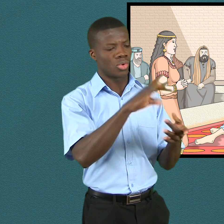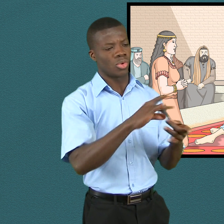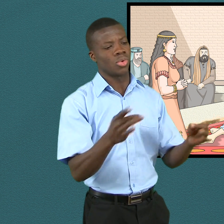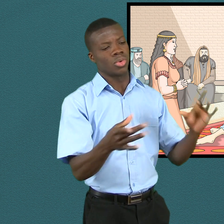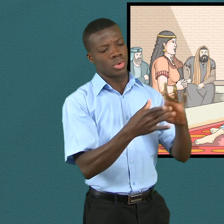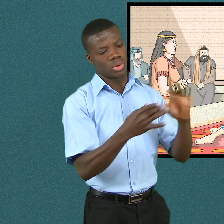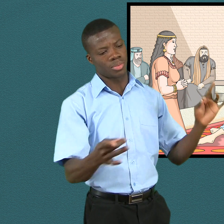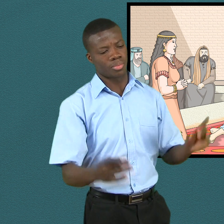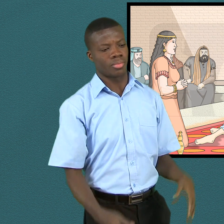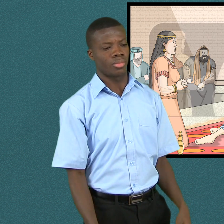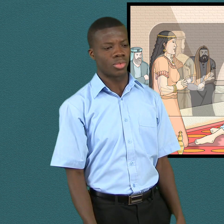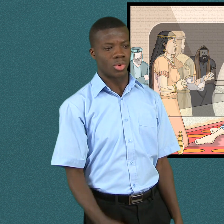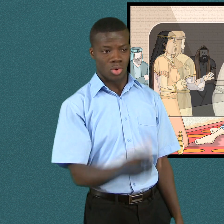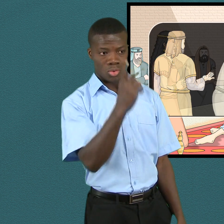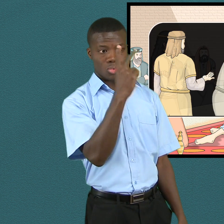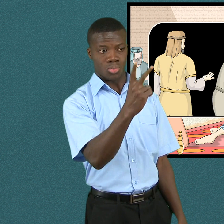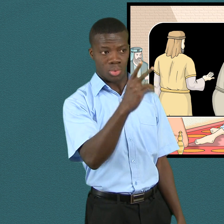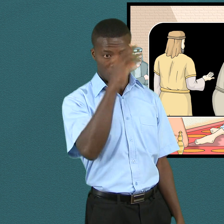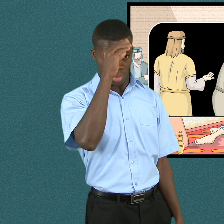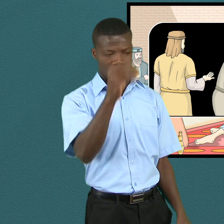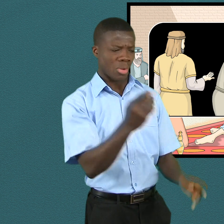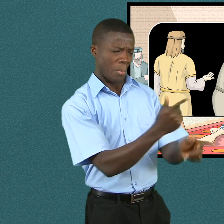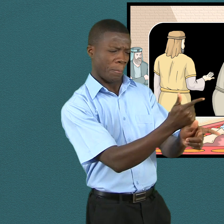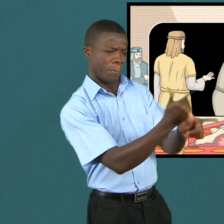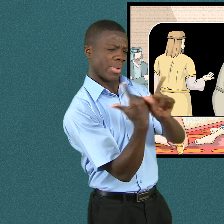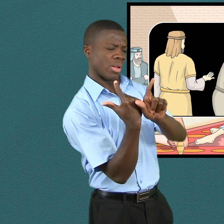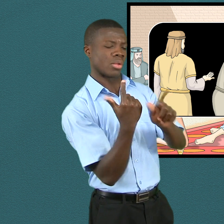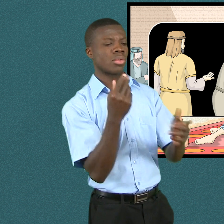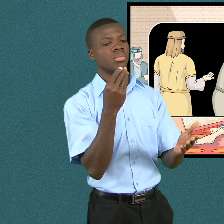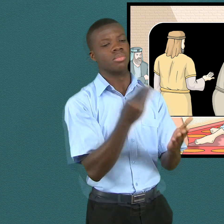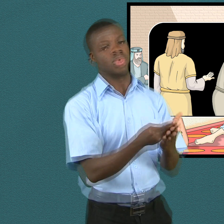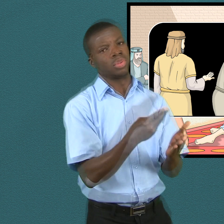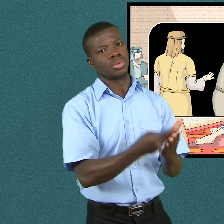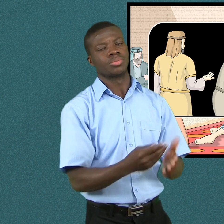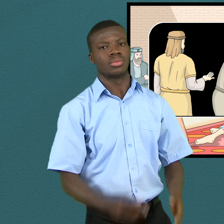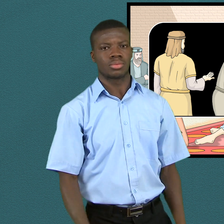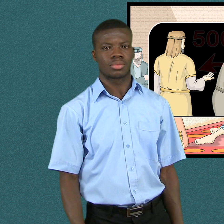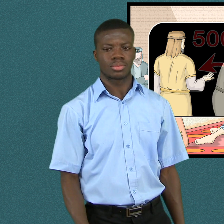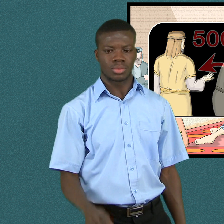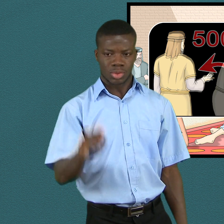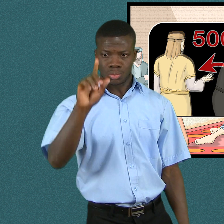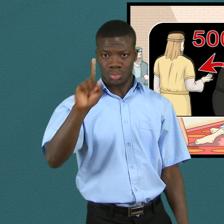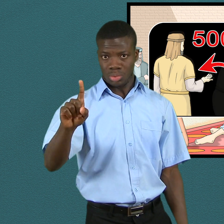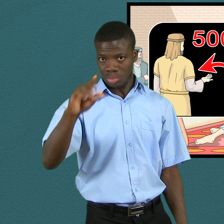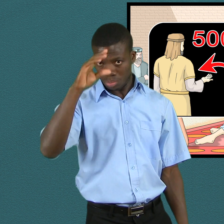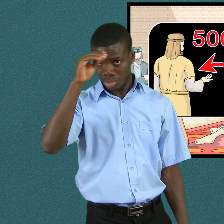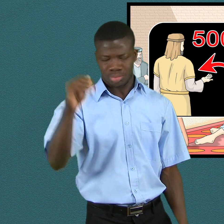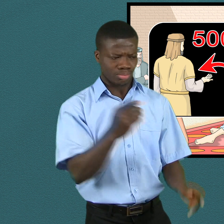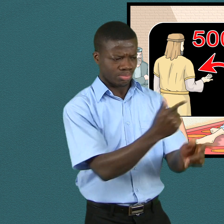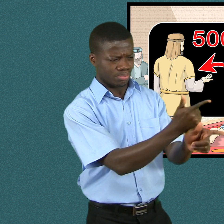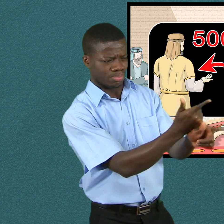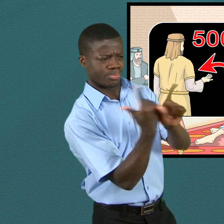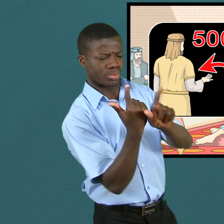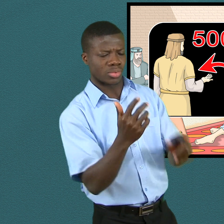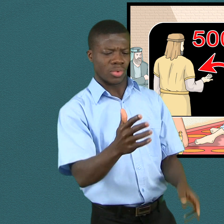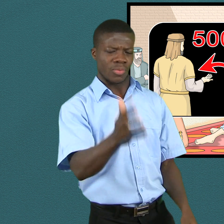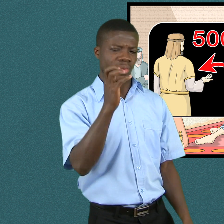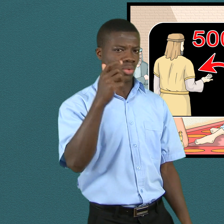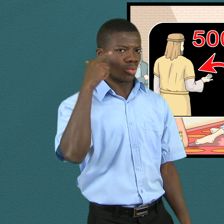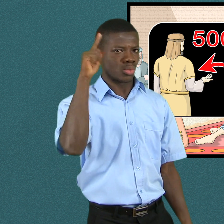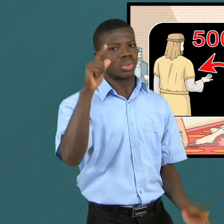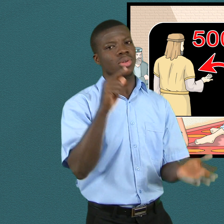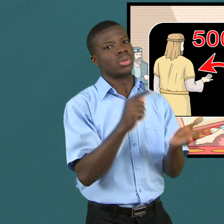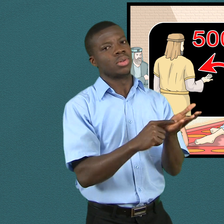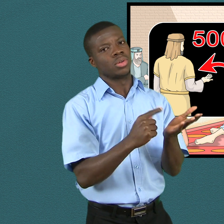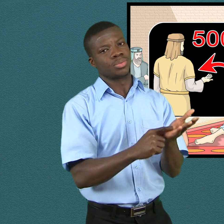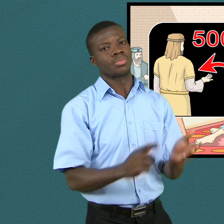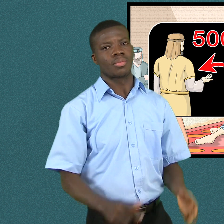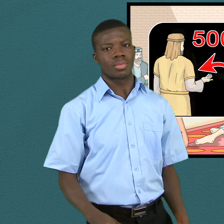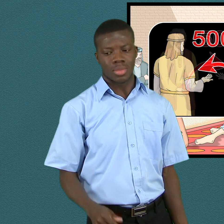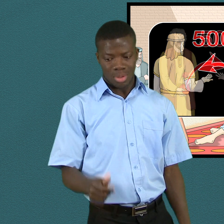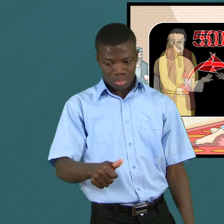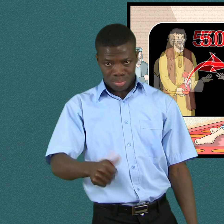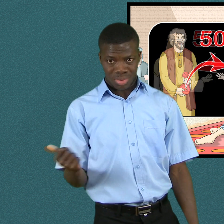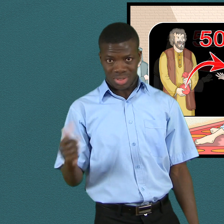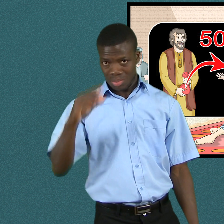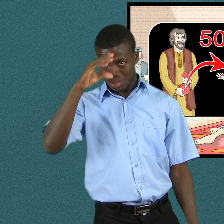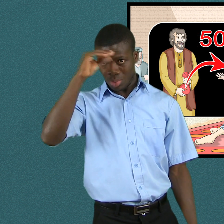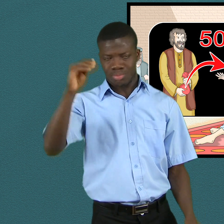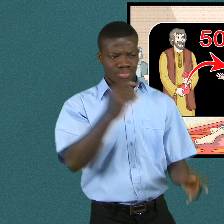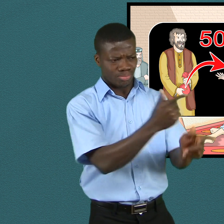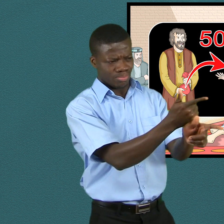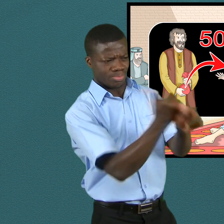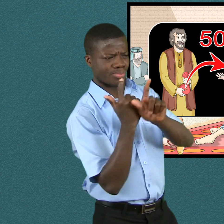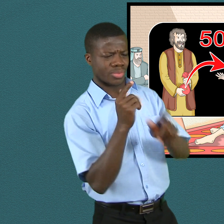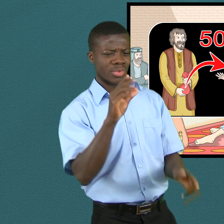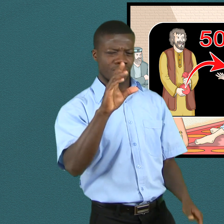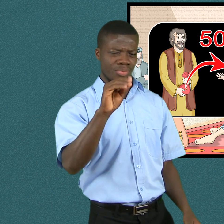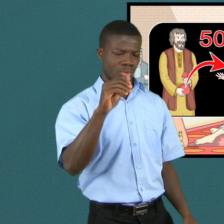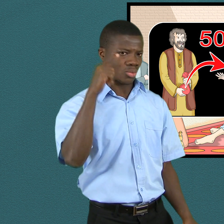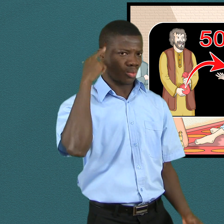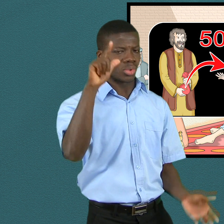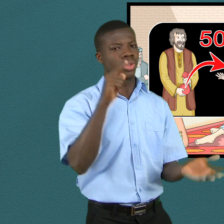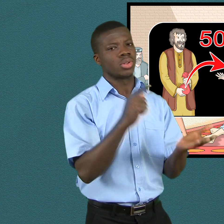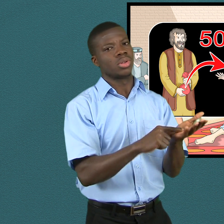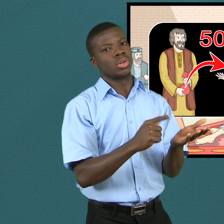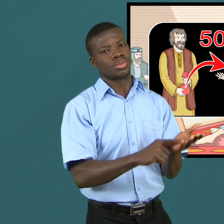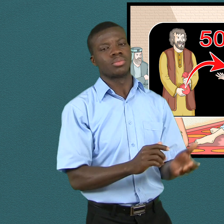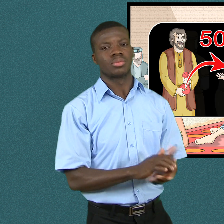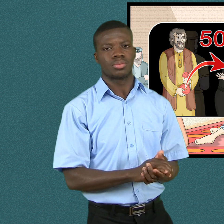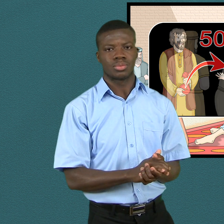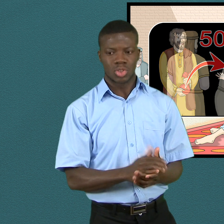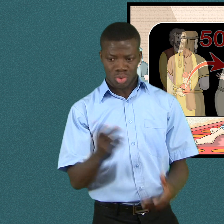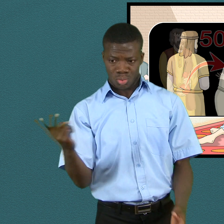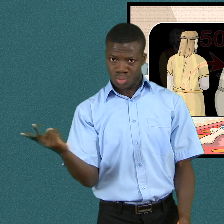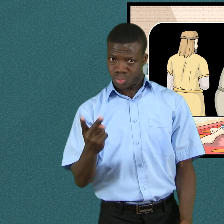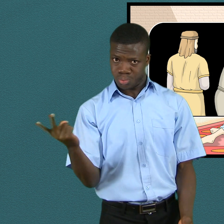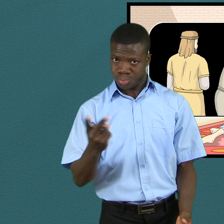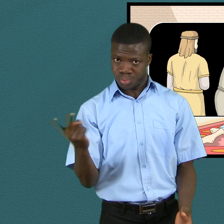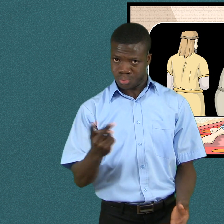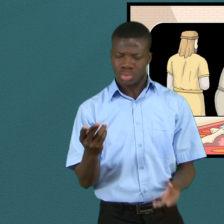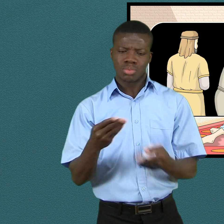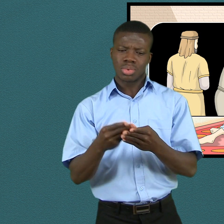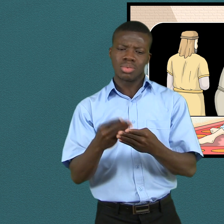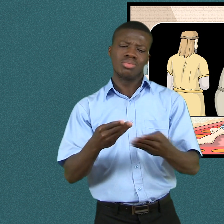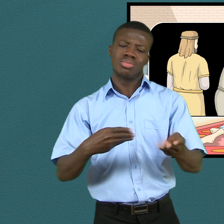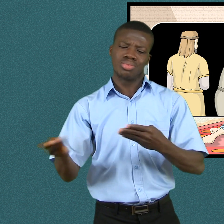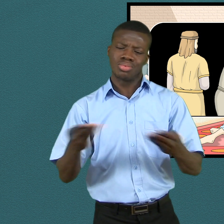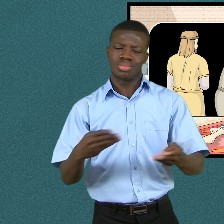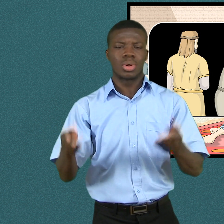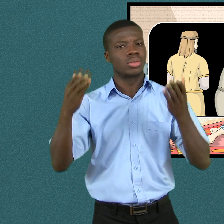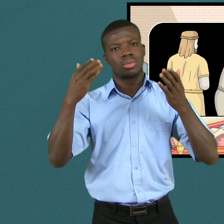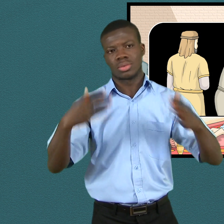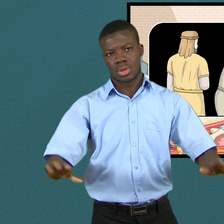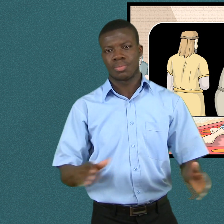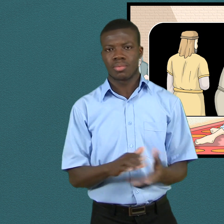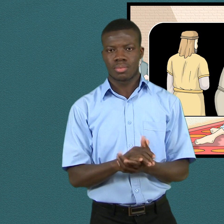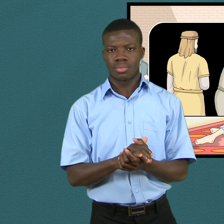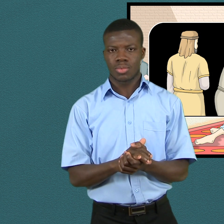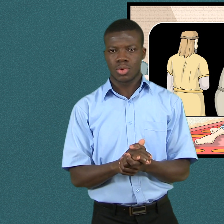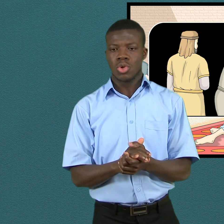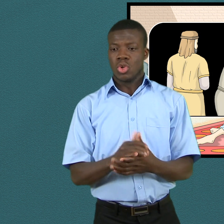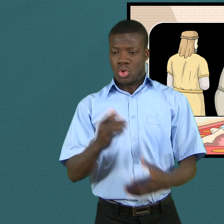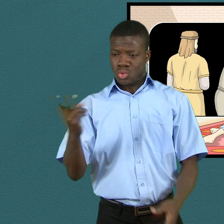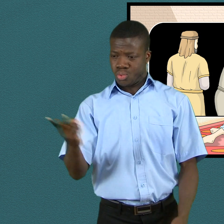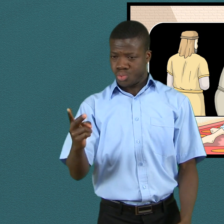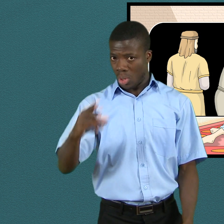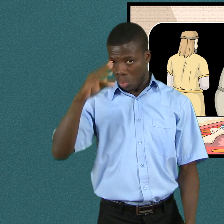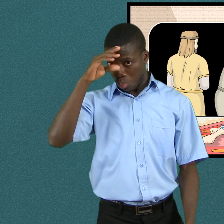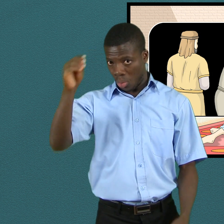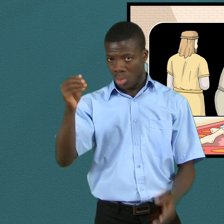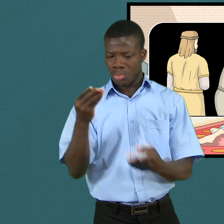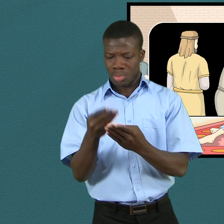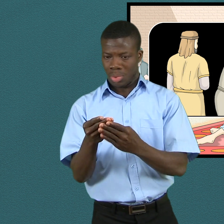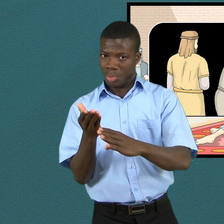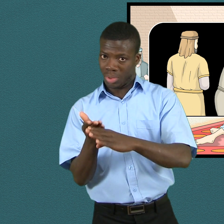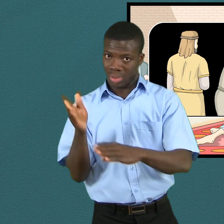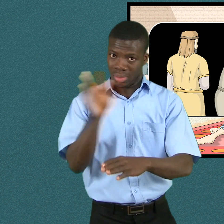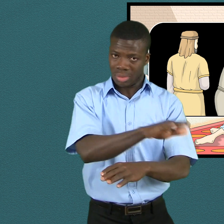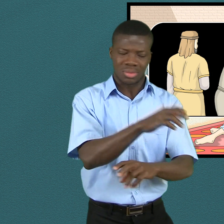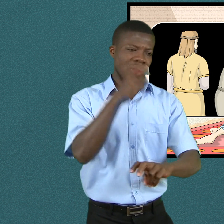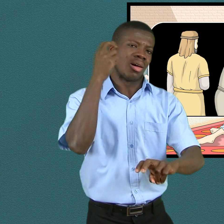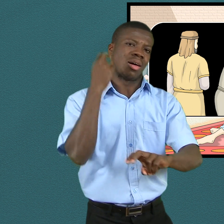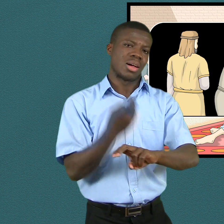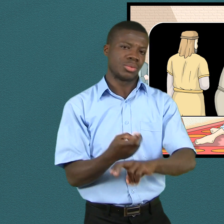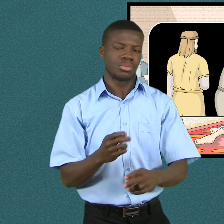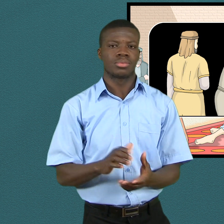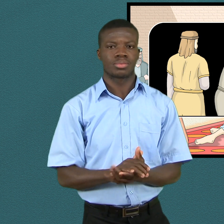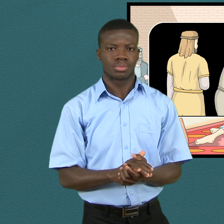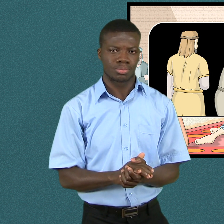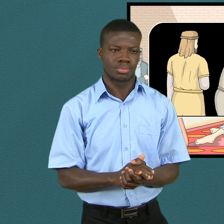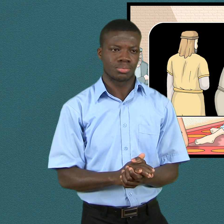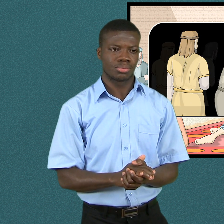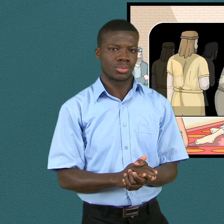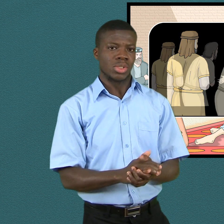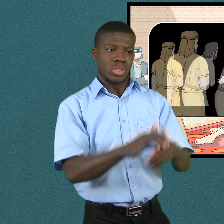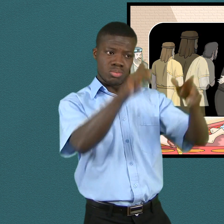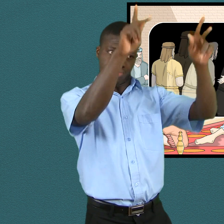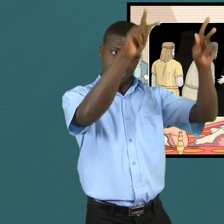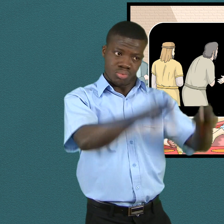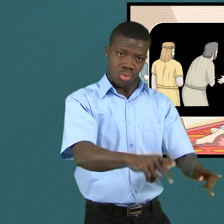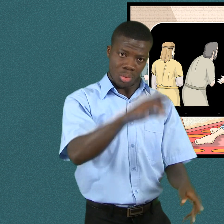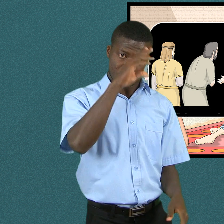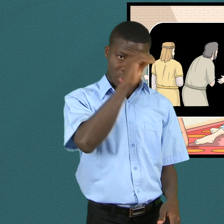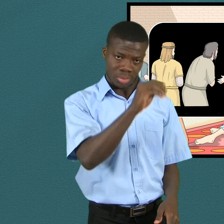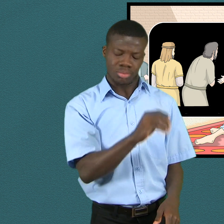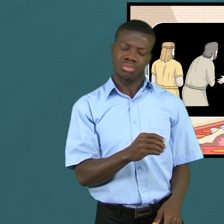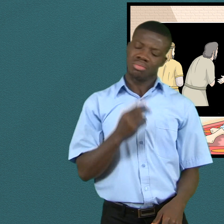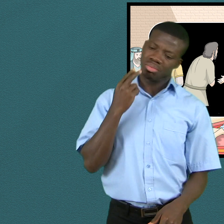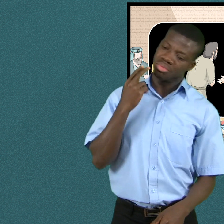“Two men were debtors to a certain moneylender. One owed him five hundred denarii, and the other fifty.